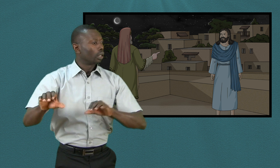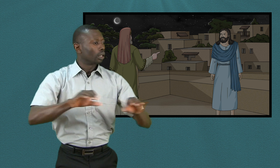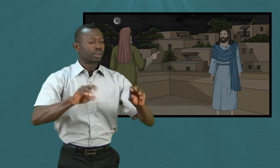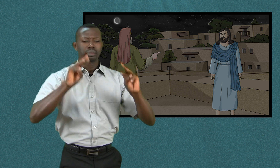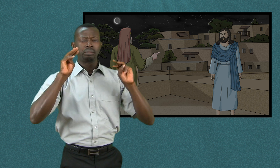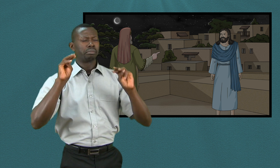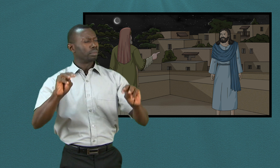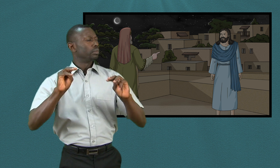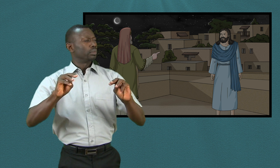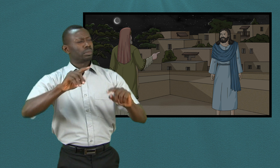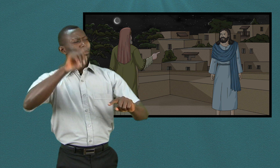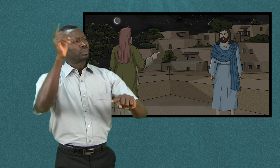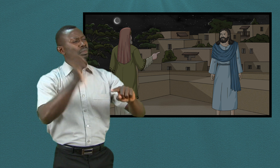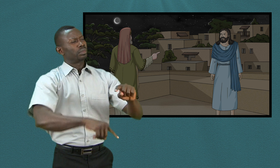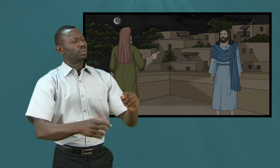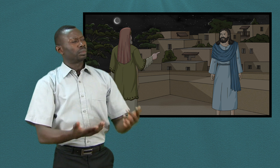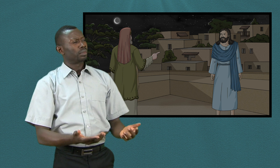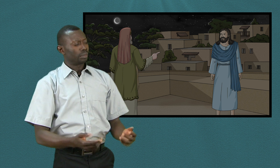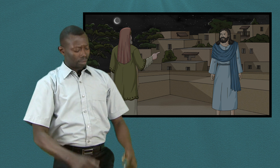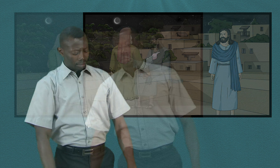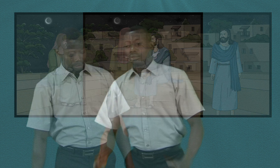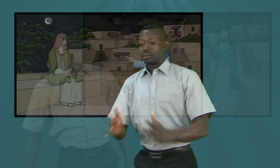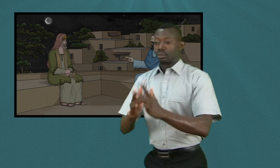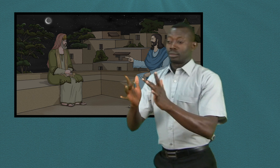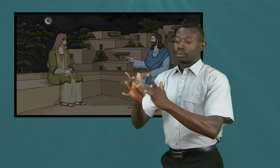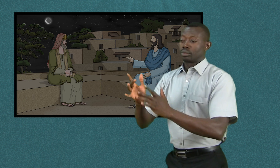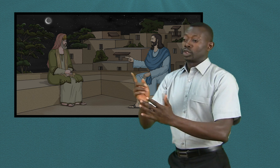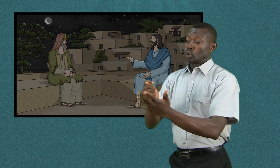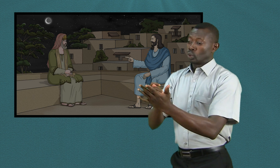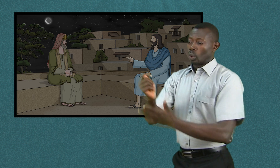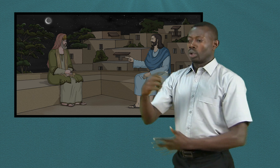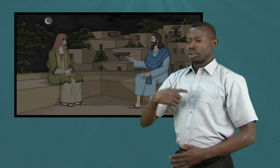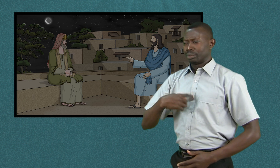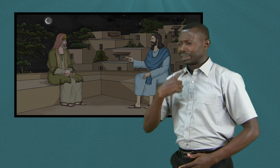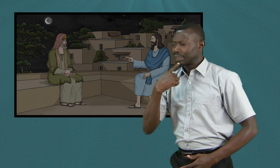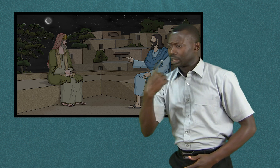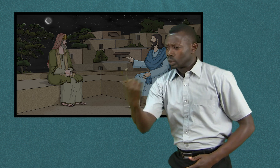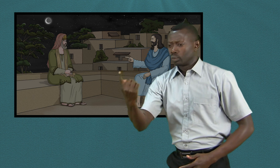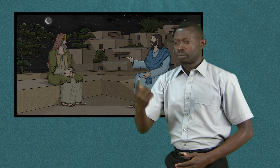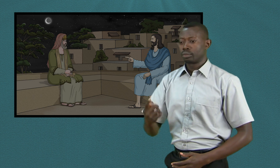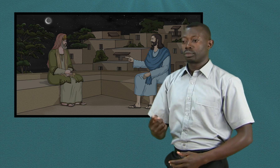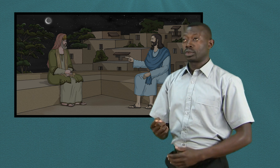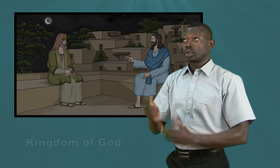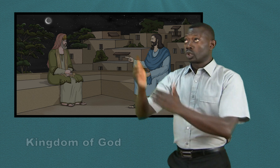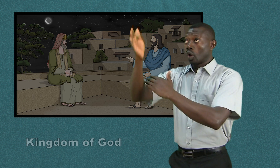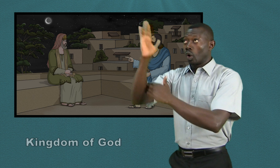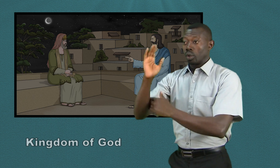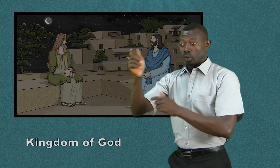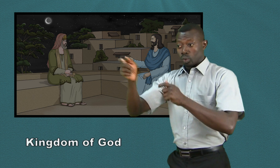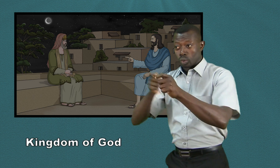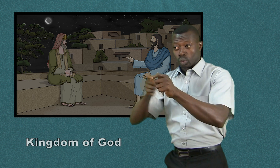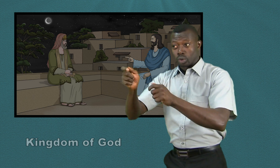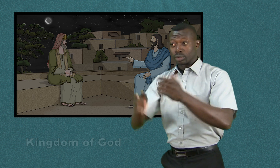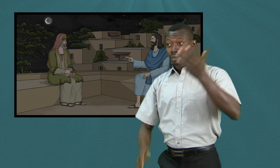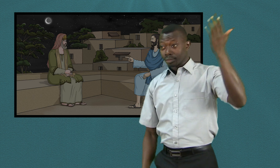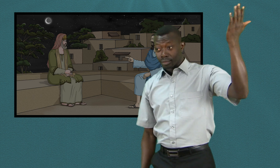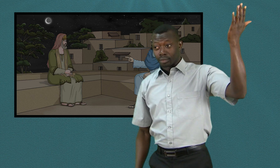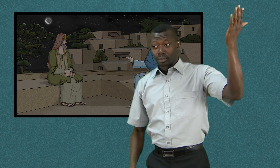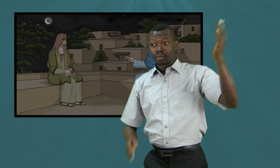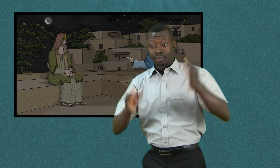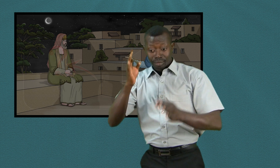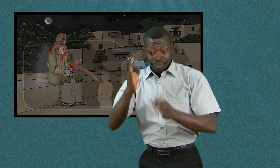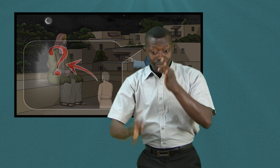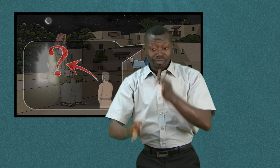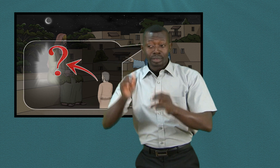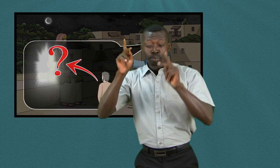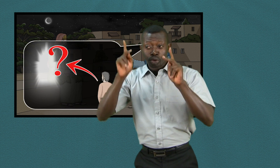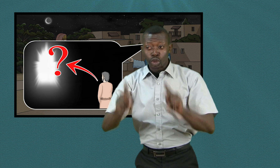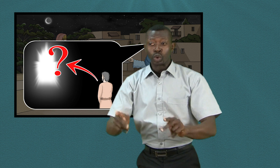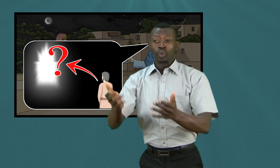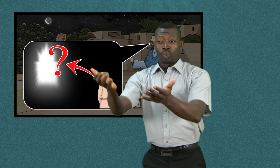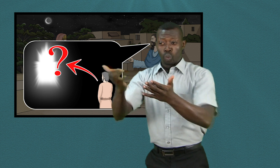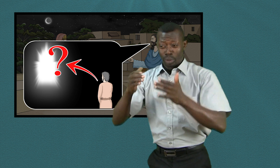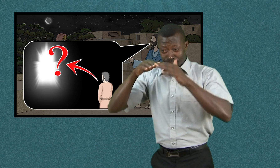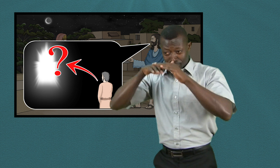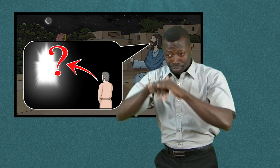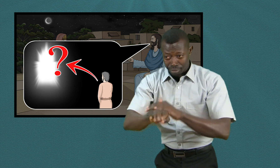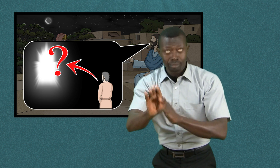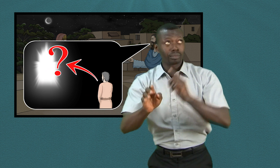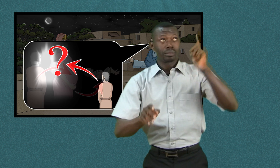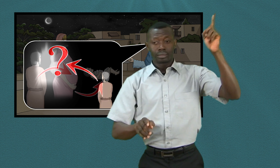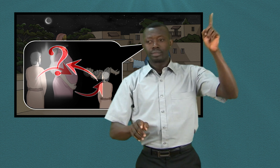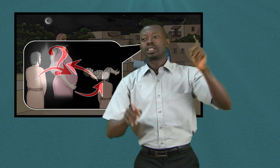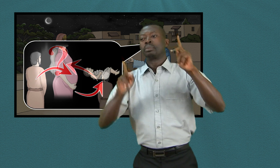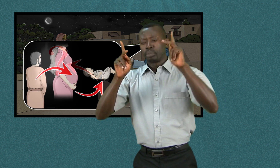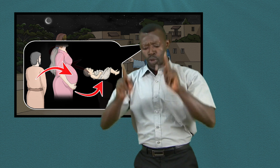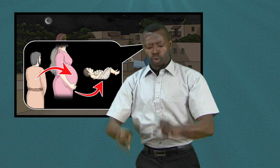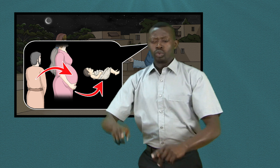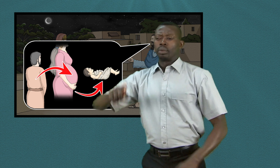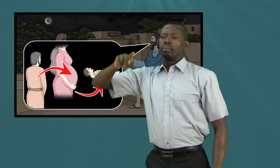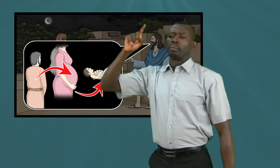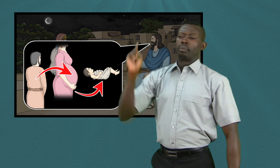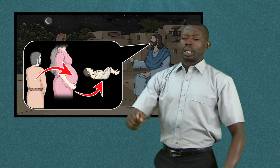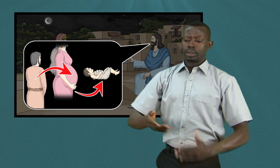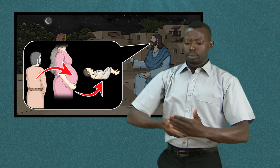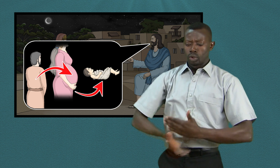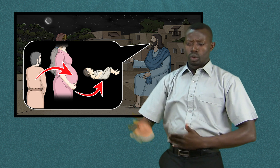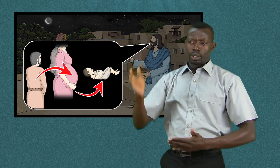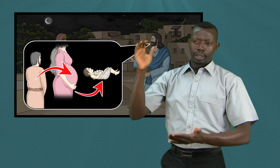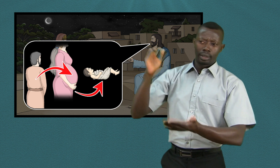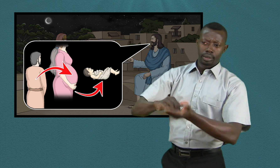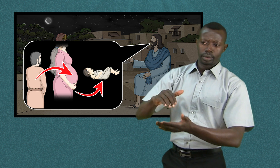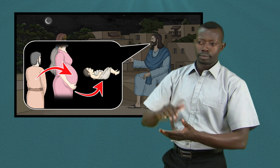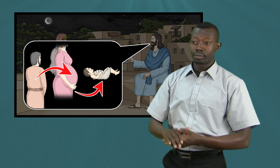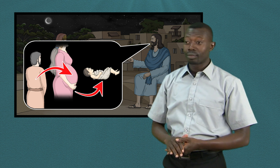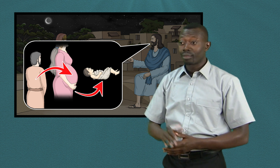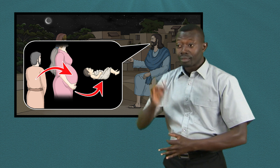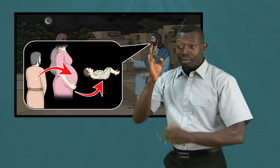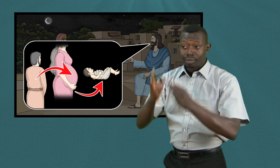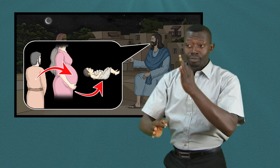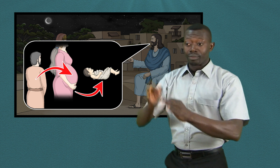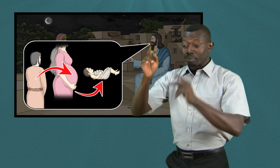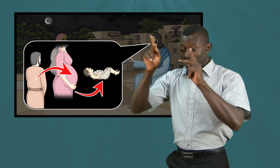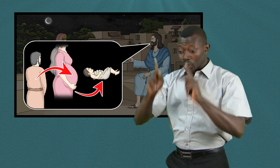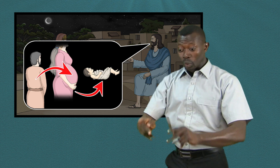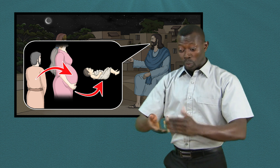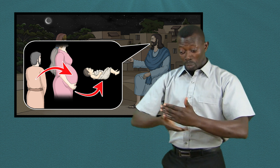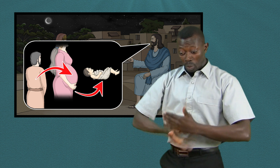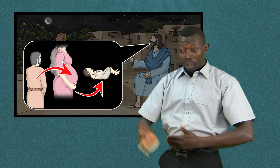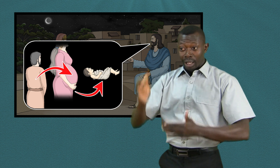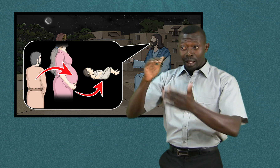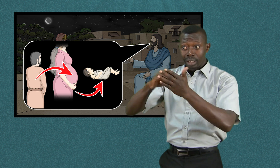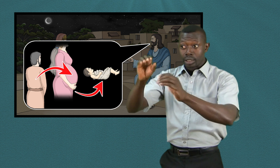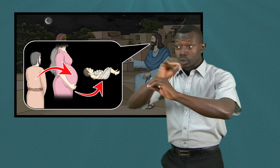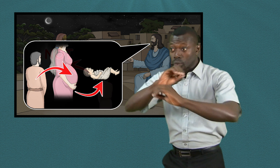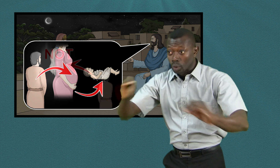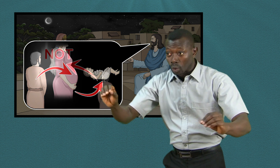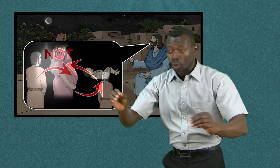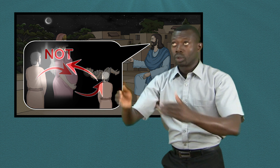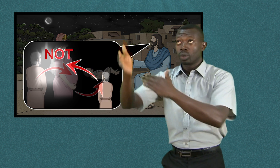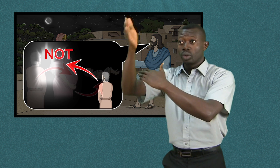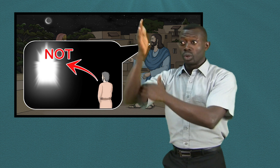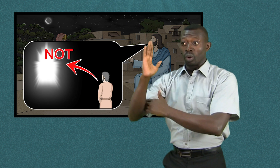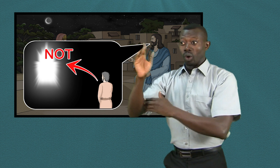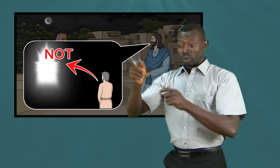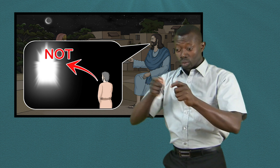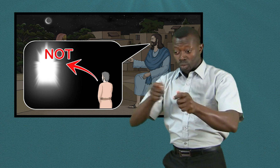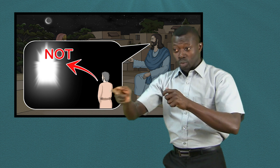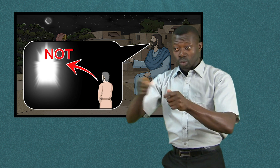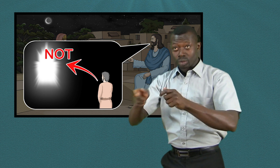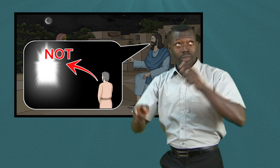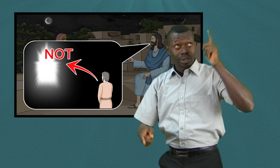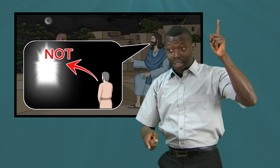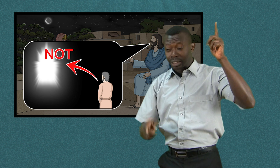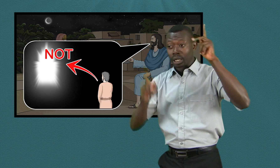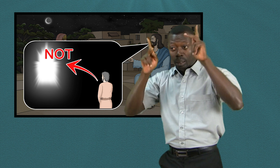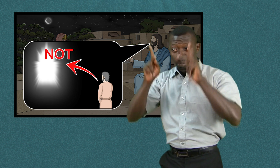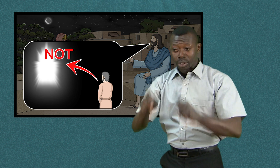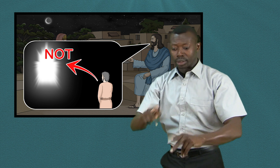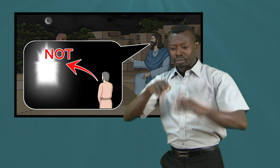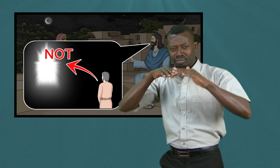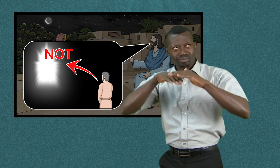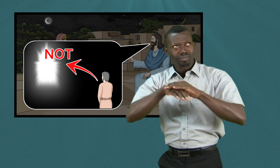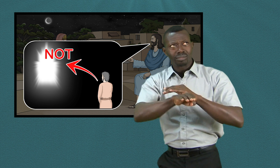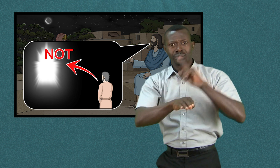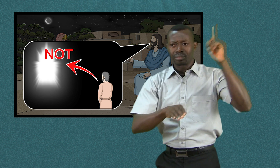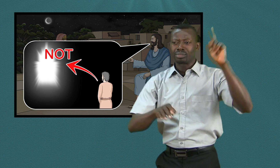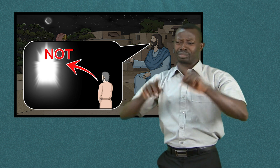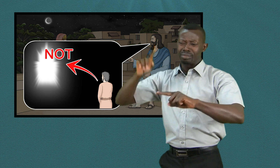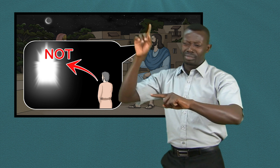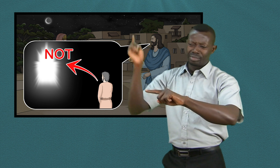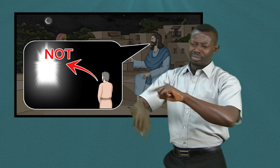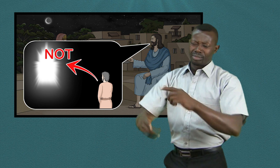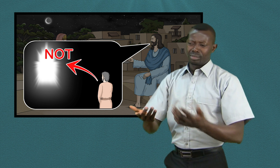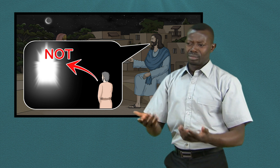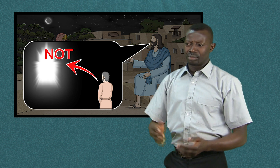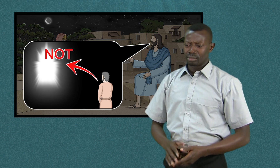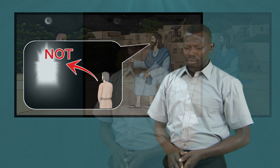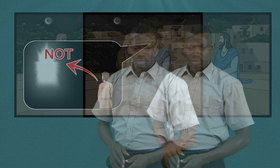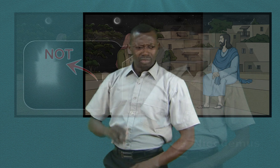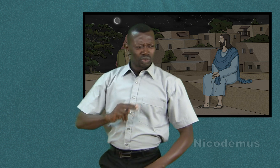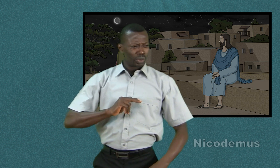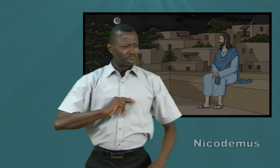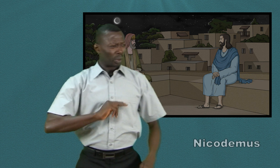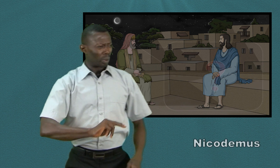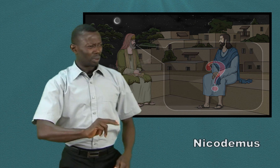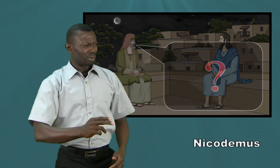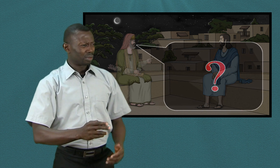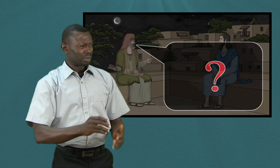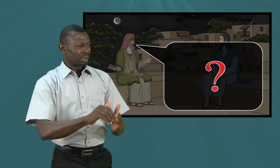Jesus replied, “Truly, truly, I tell you, no one can see the kingdom of God unless he is born again.”